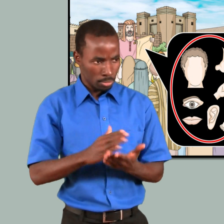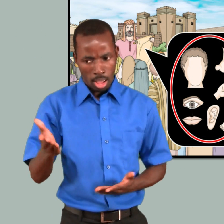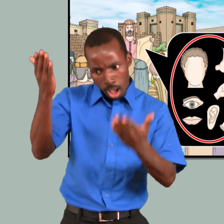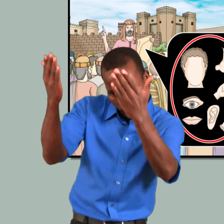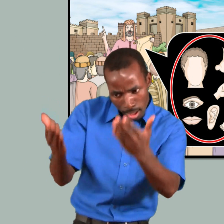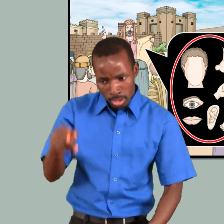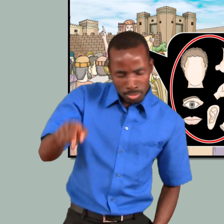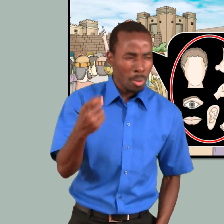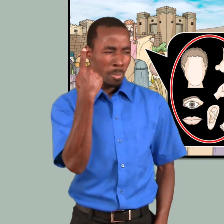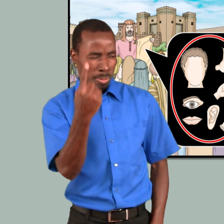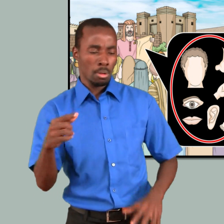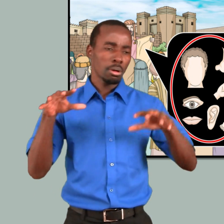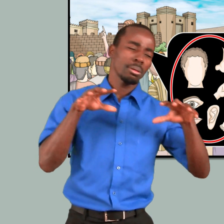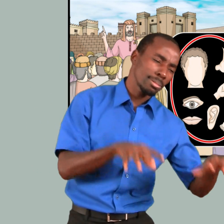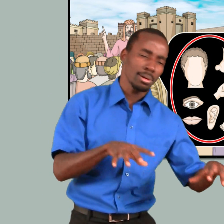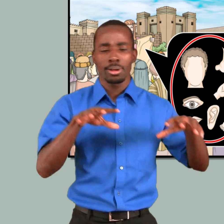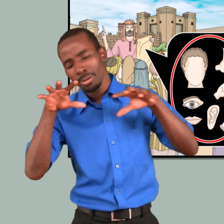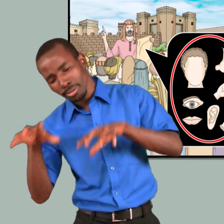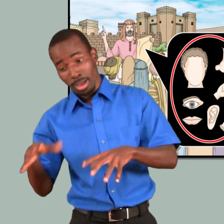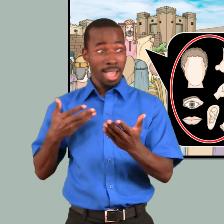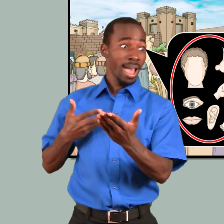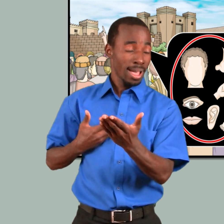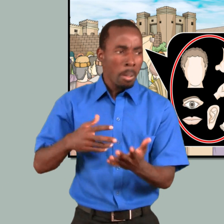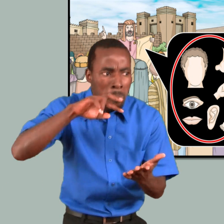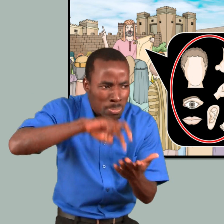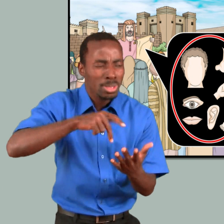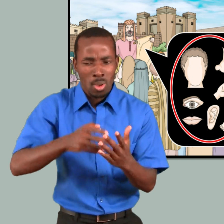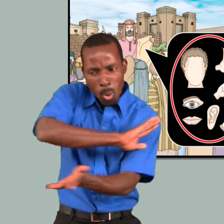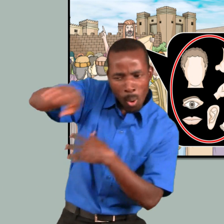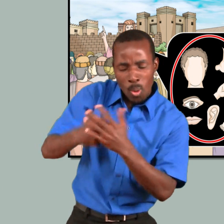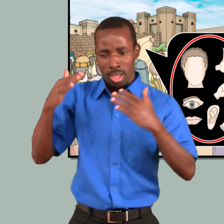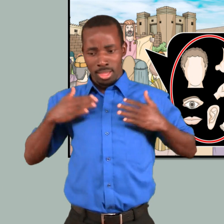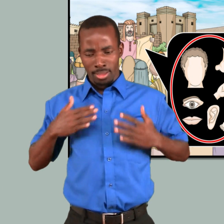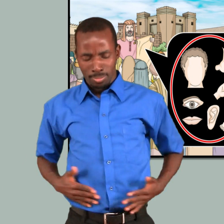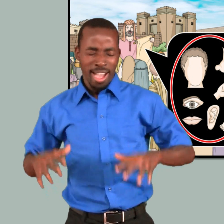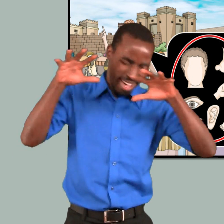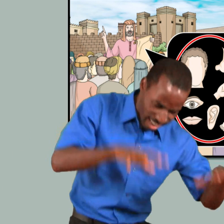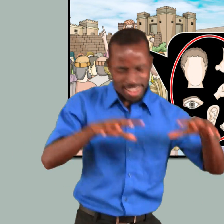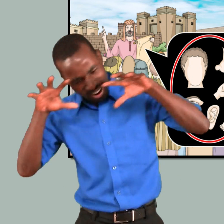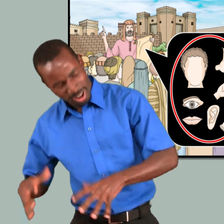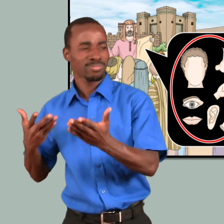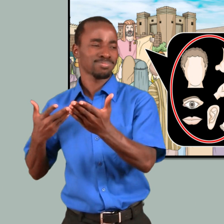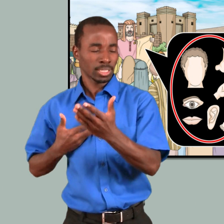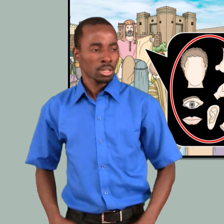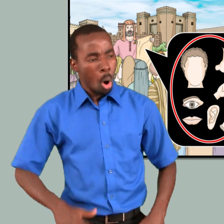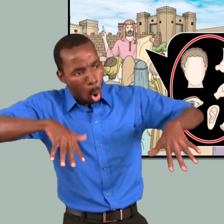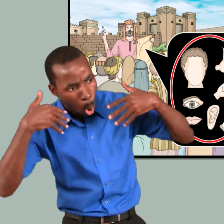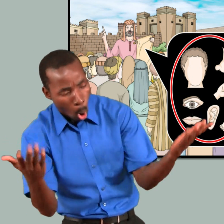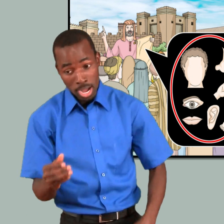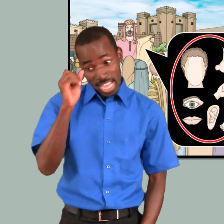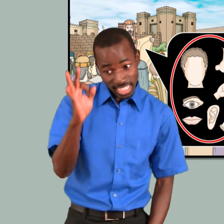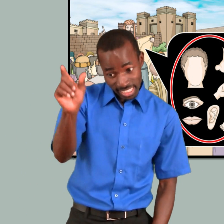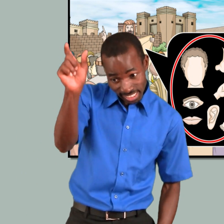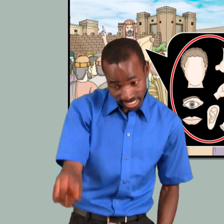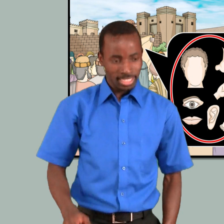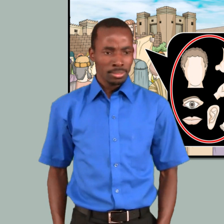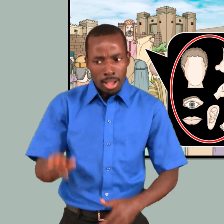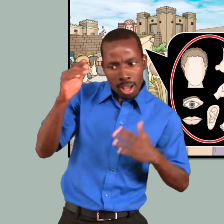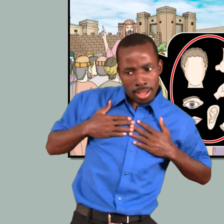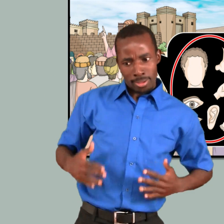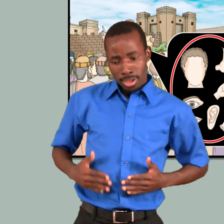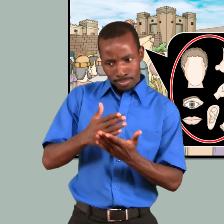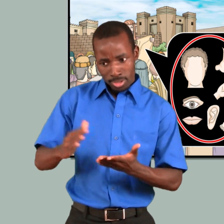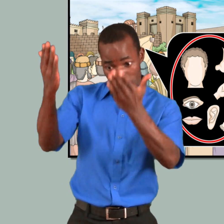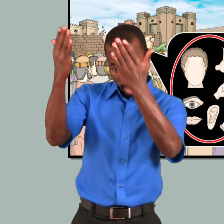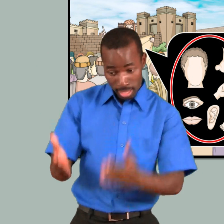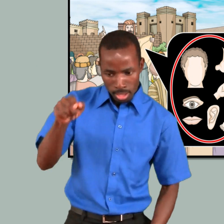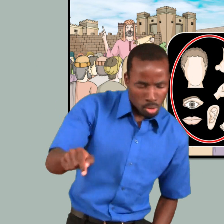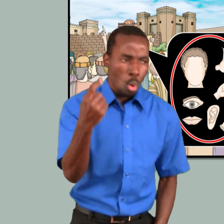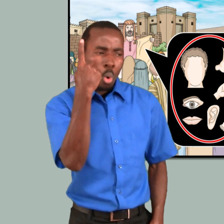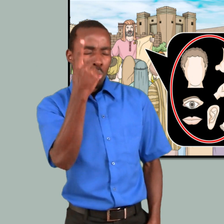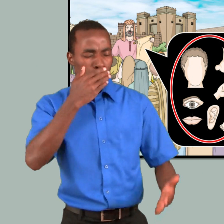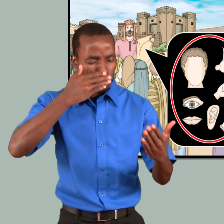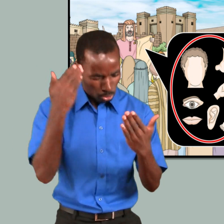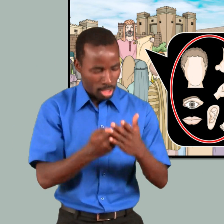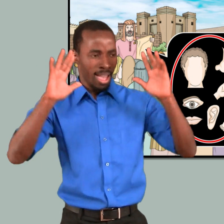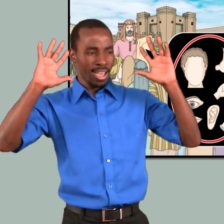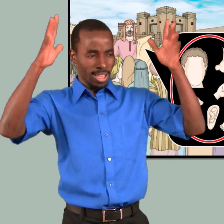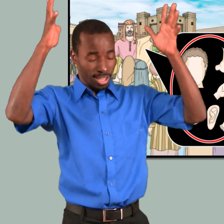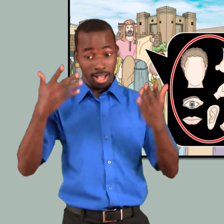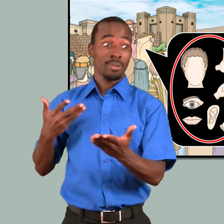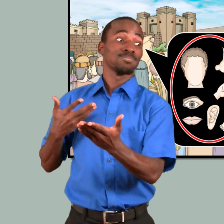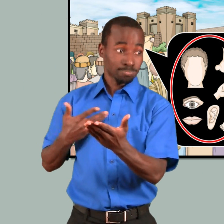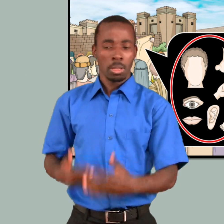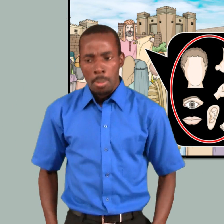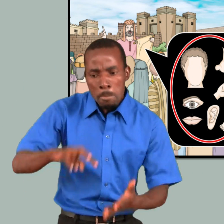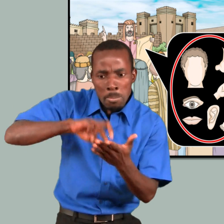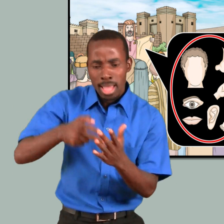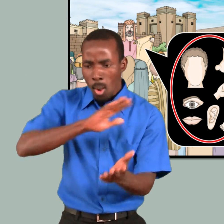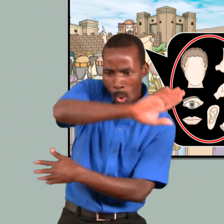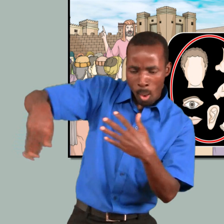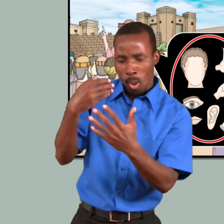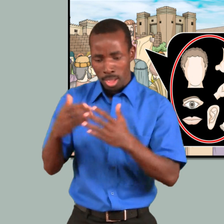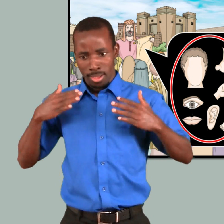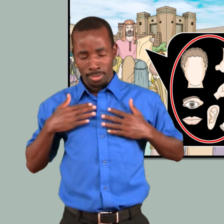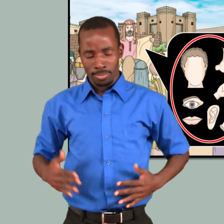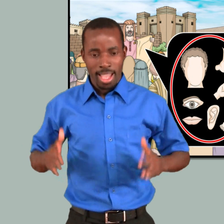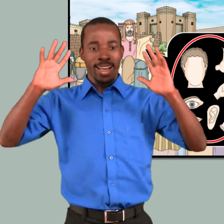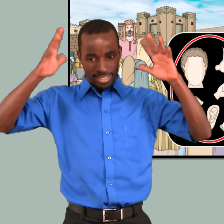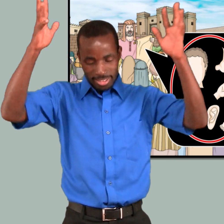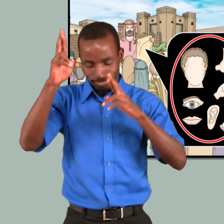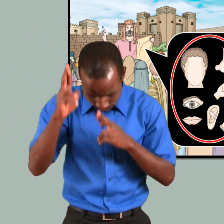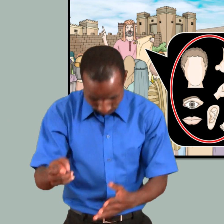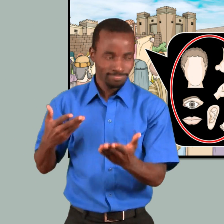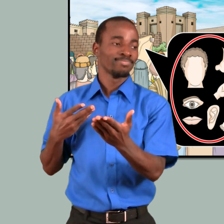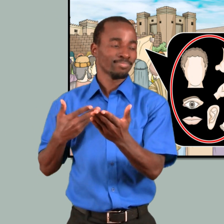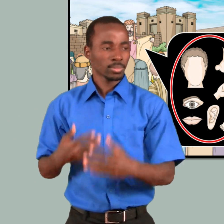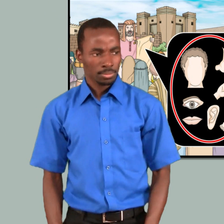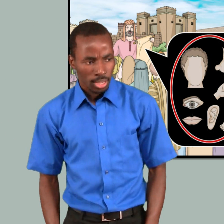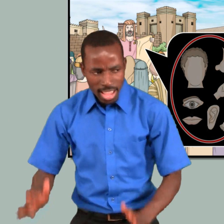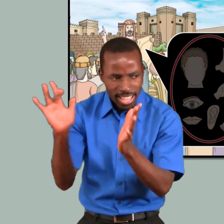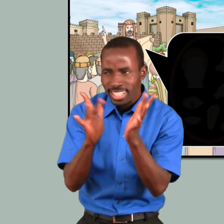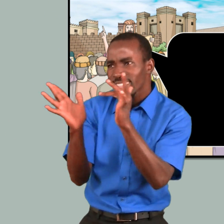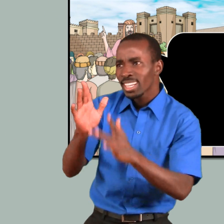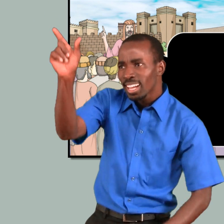If one part suffers, every part suffers with it; if one part is honored, every part rejoices with it.